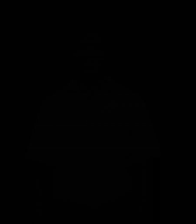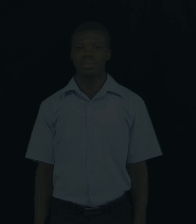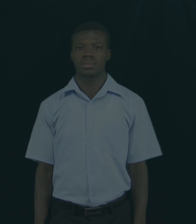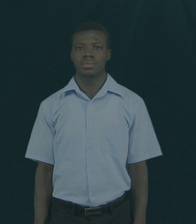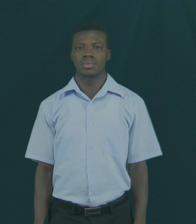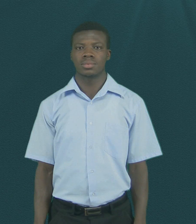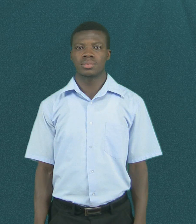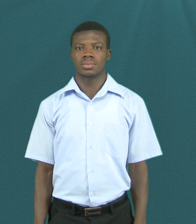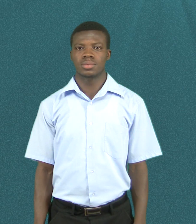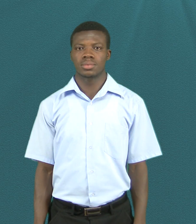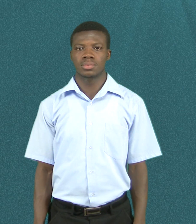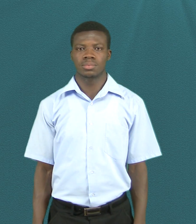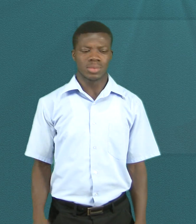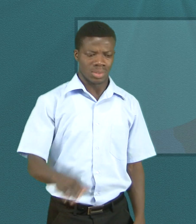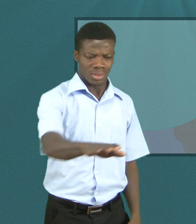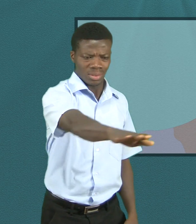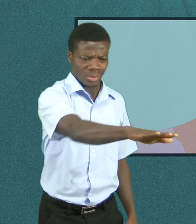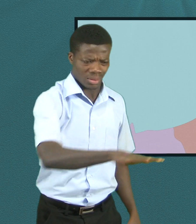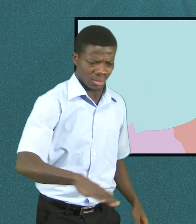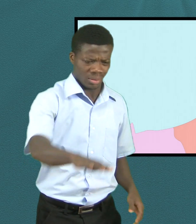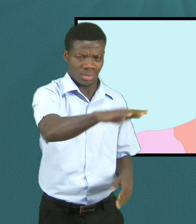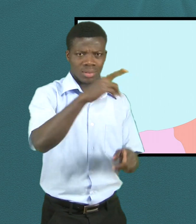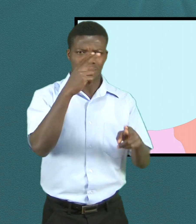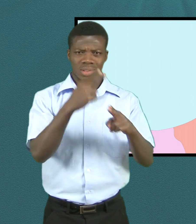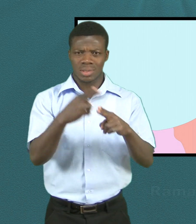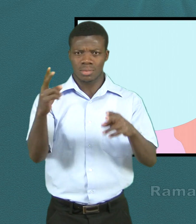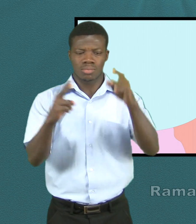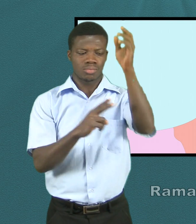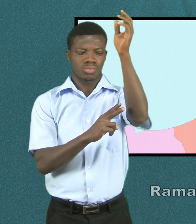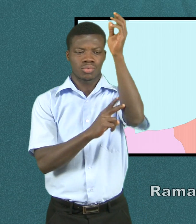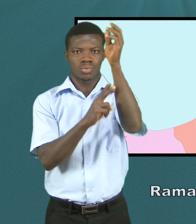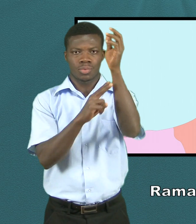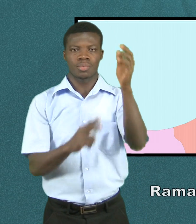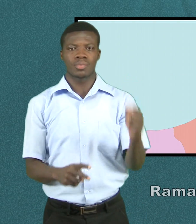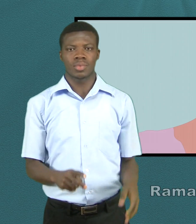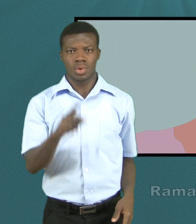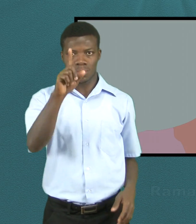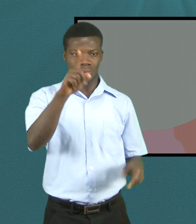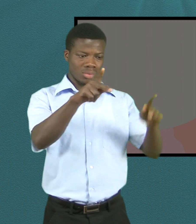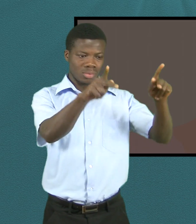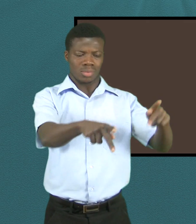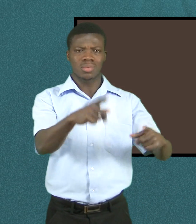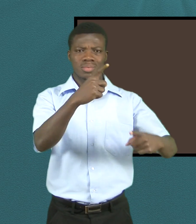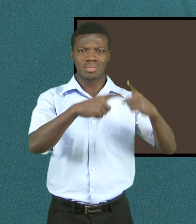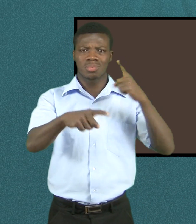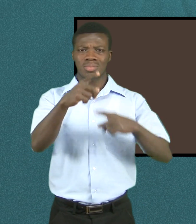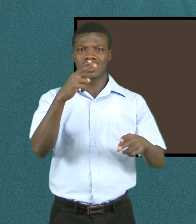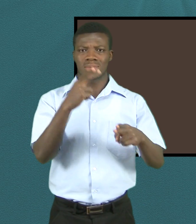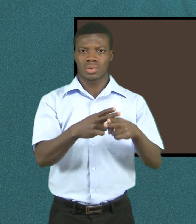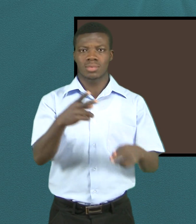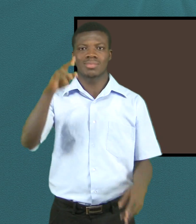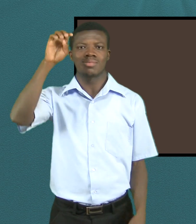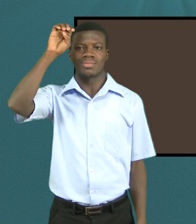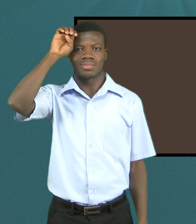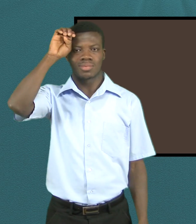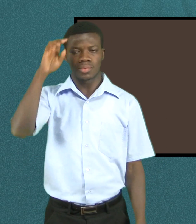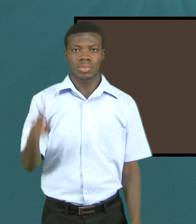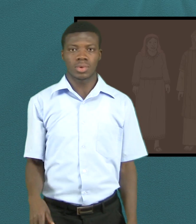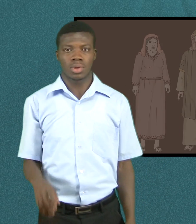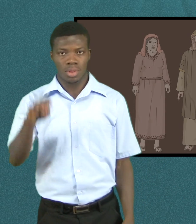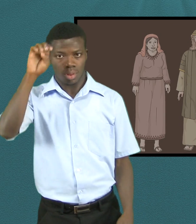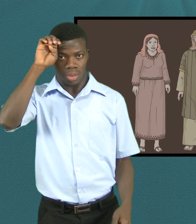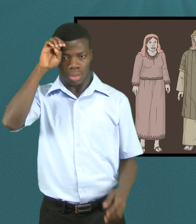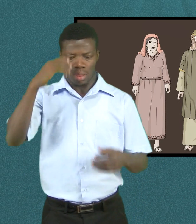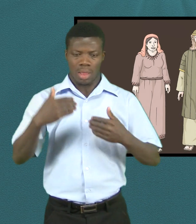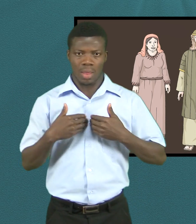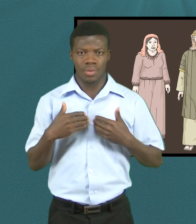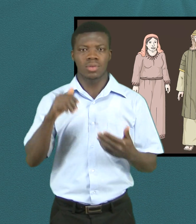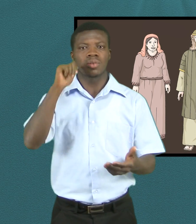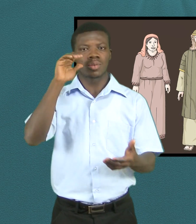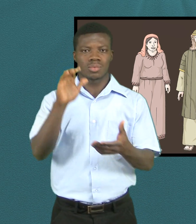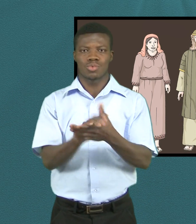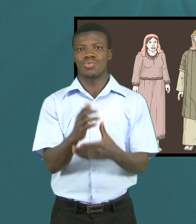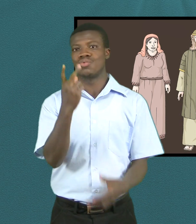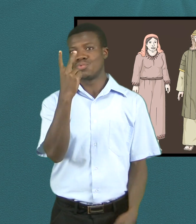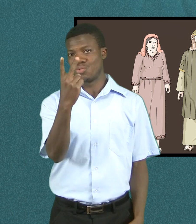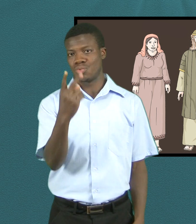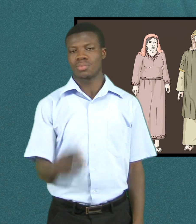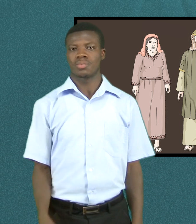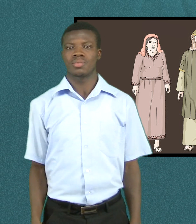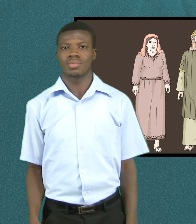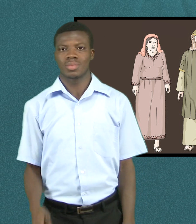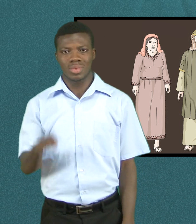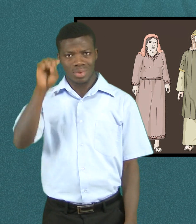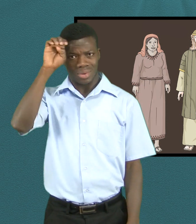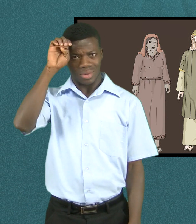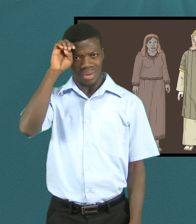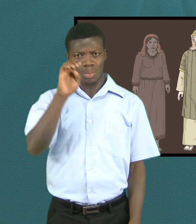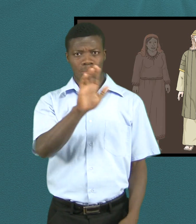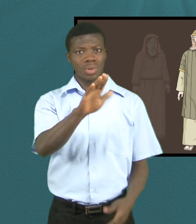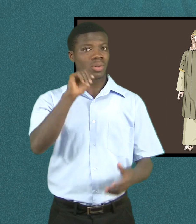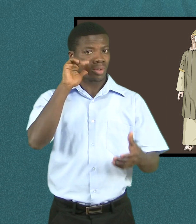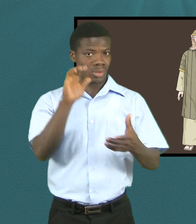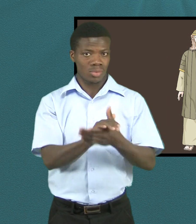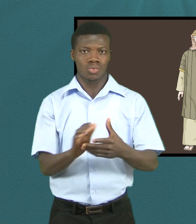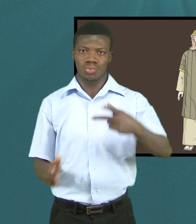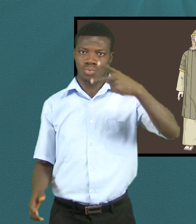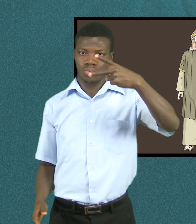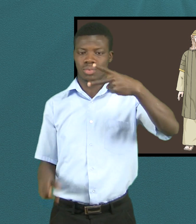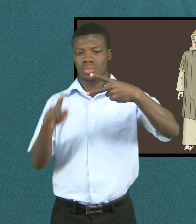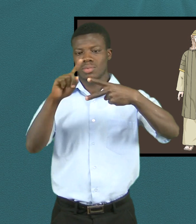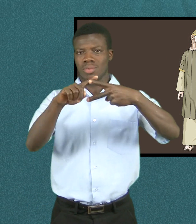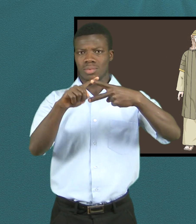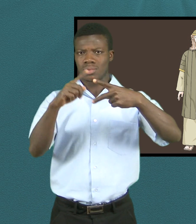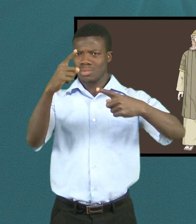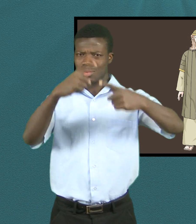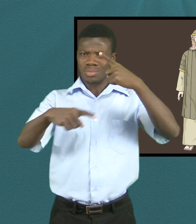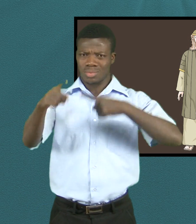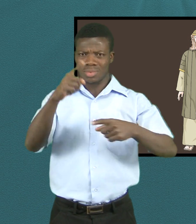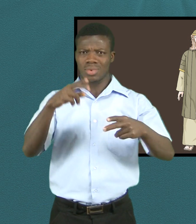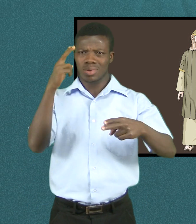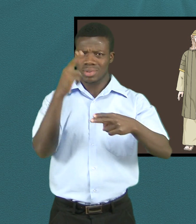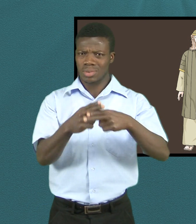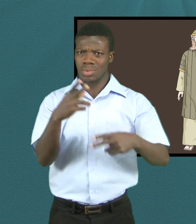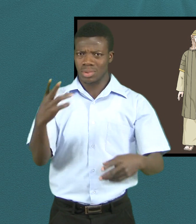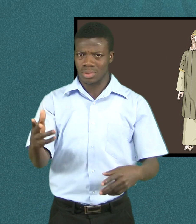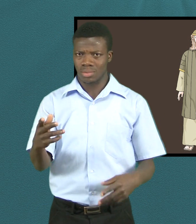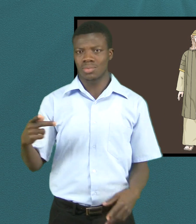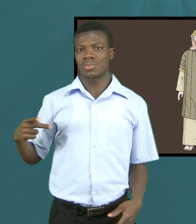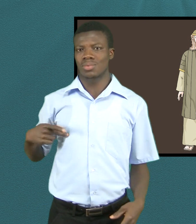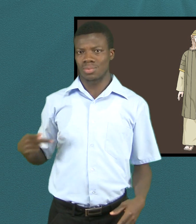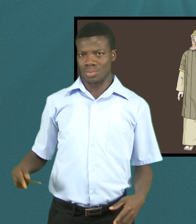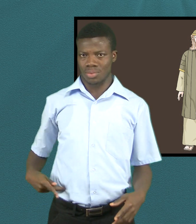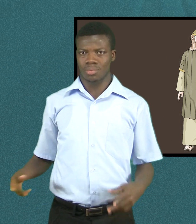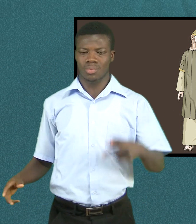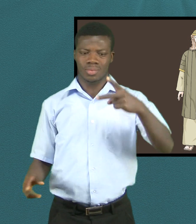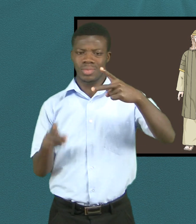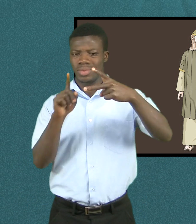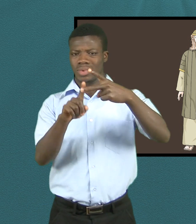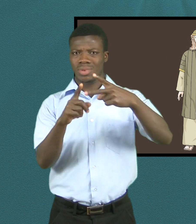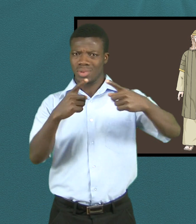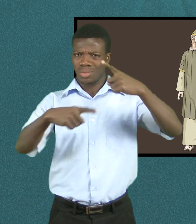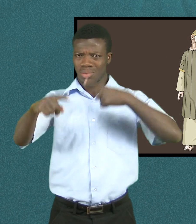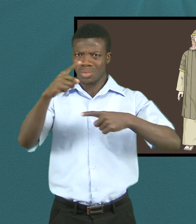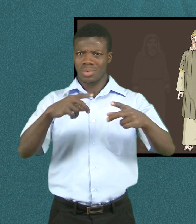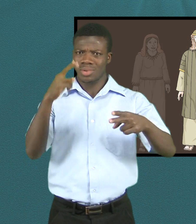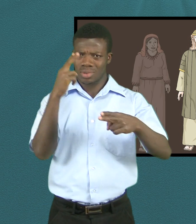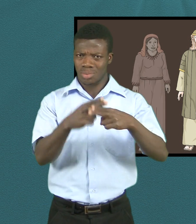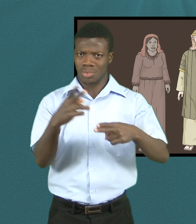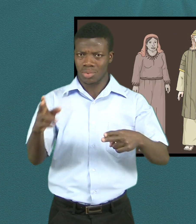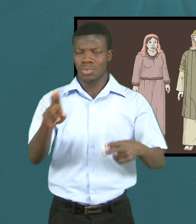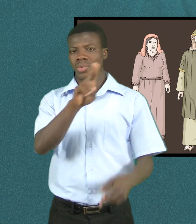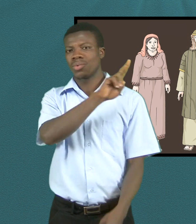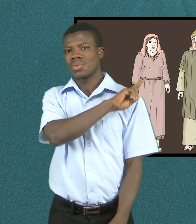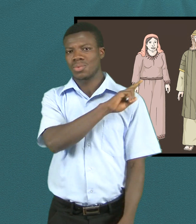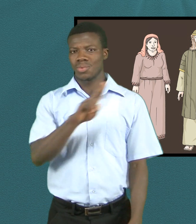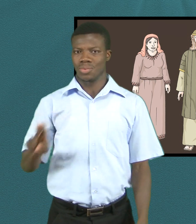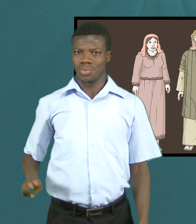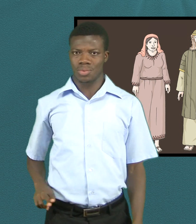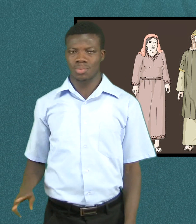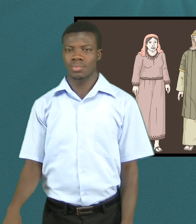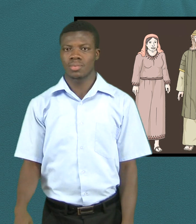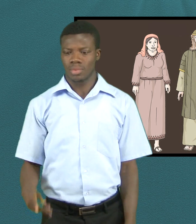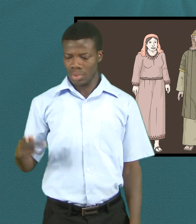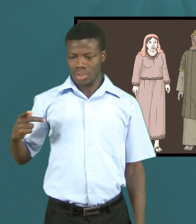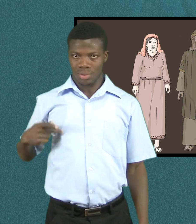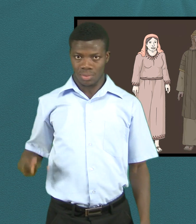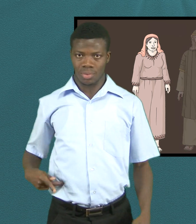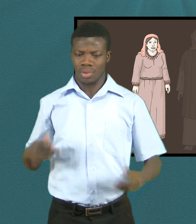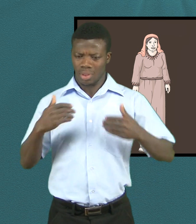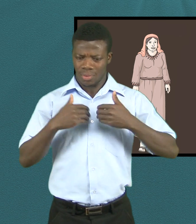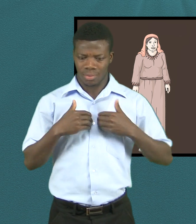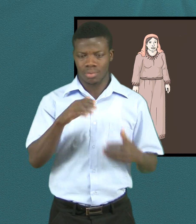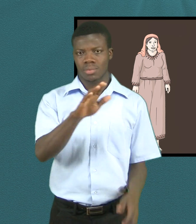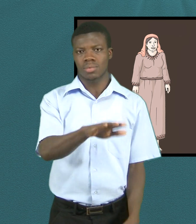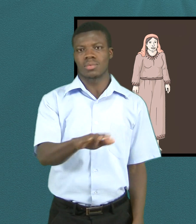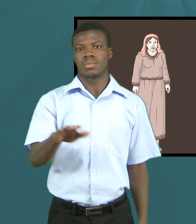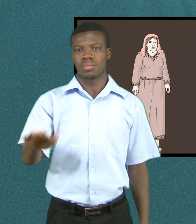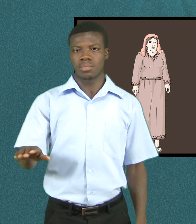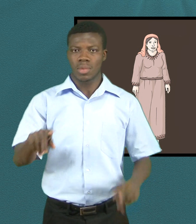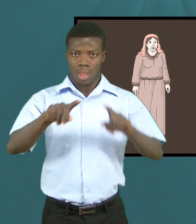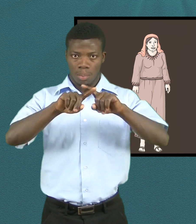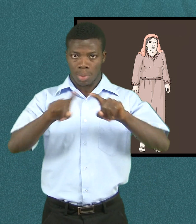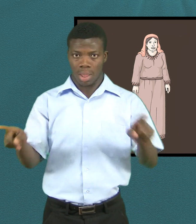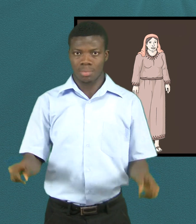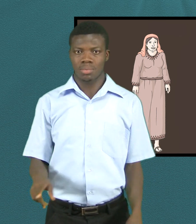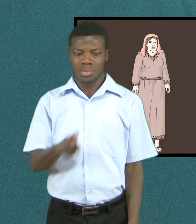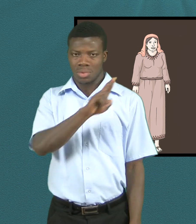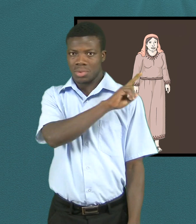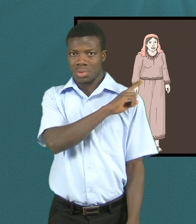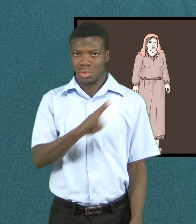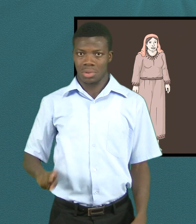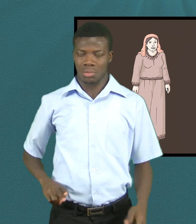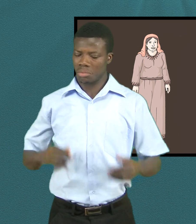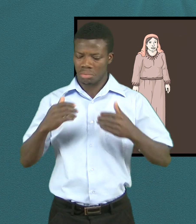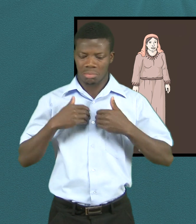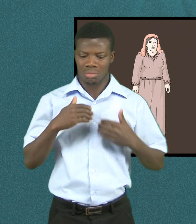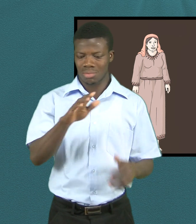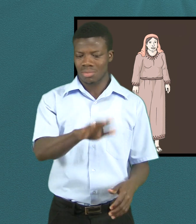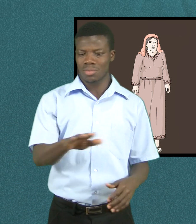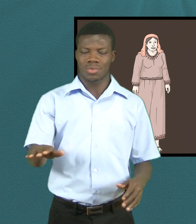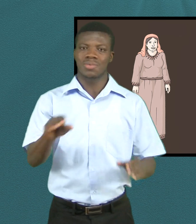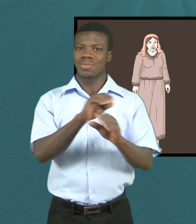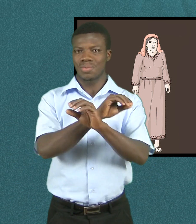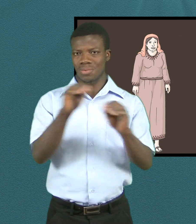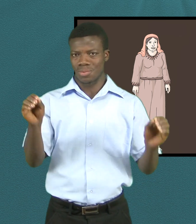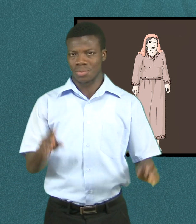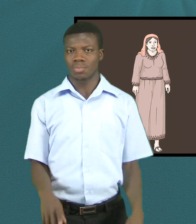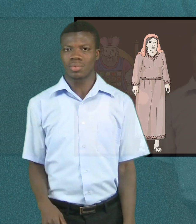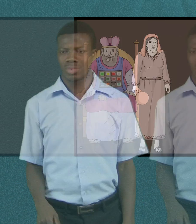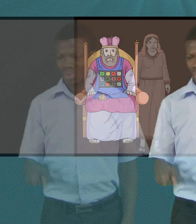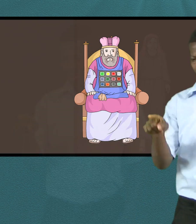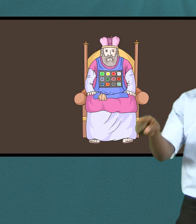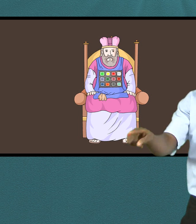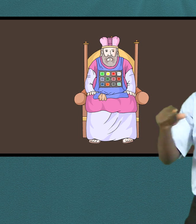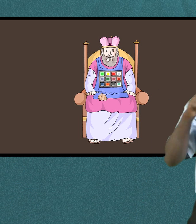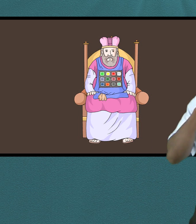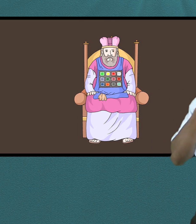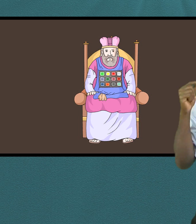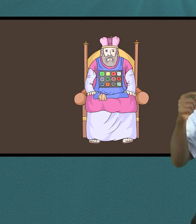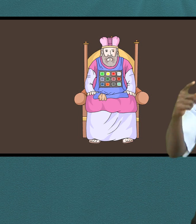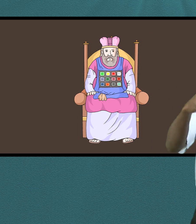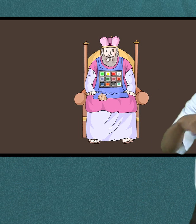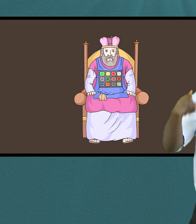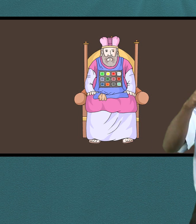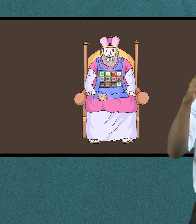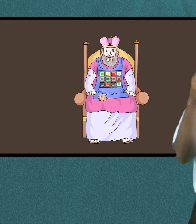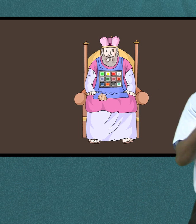Now there was a man named Elkanah who was from Ramathaim-zophim in the hill country of Ephraim. He was the son of Jeroham, the son of Elihu, the son of Tohu, the son of Zuph, an Ephraimite. He had two wives, one named Hannah and the other Peninnah. And Peninnah had children, but Hannah had none.